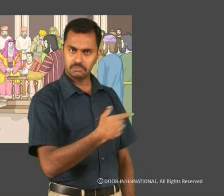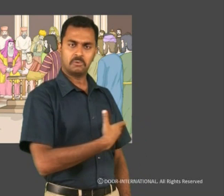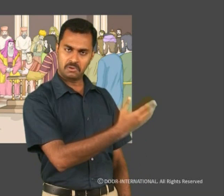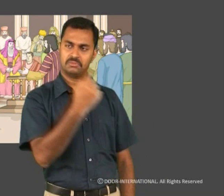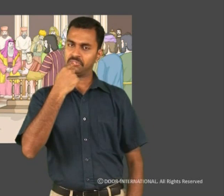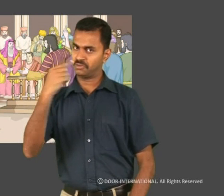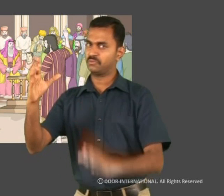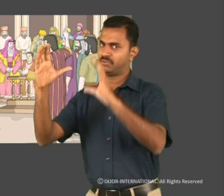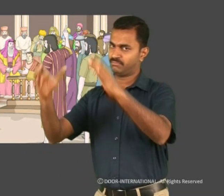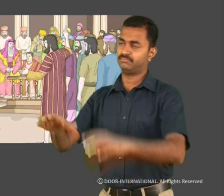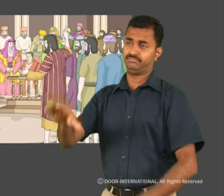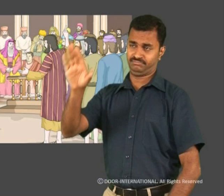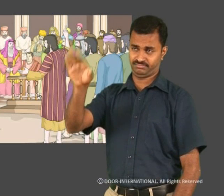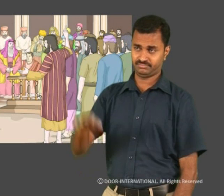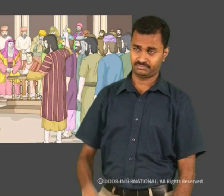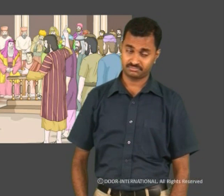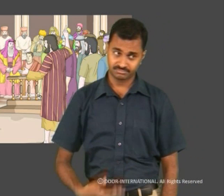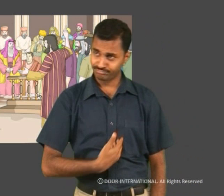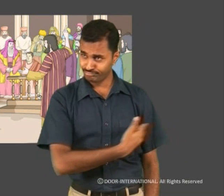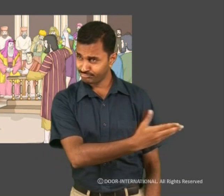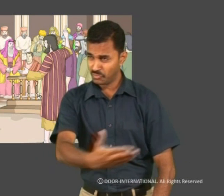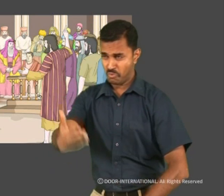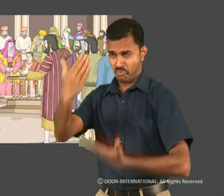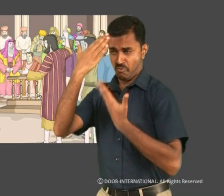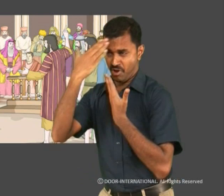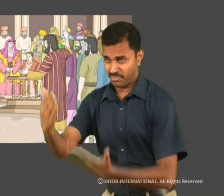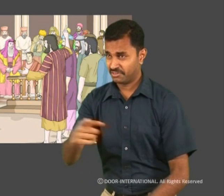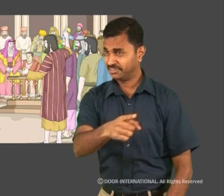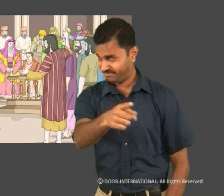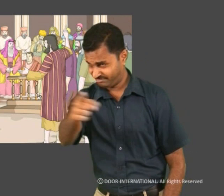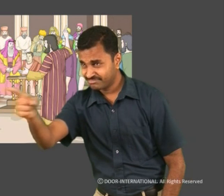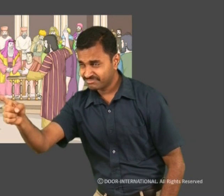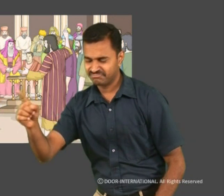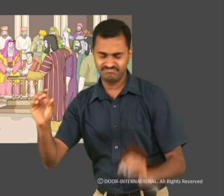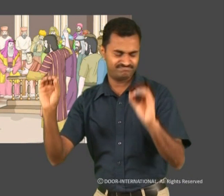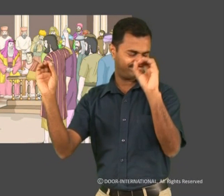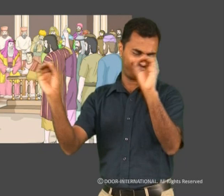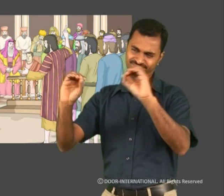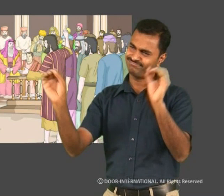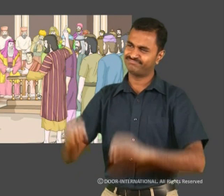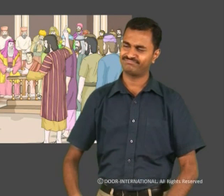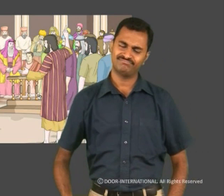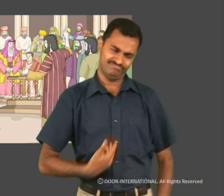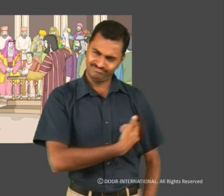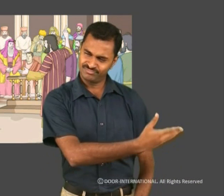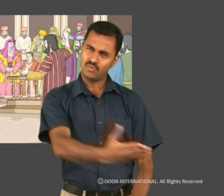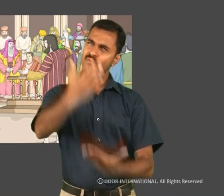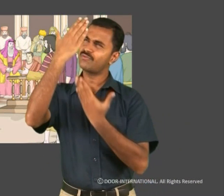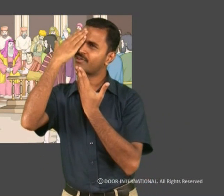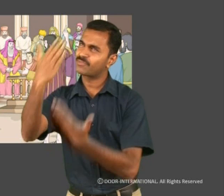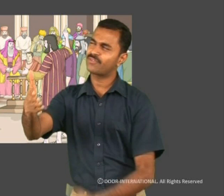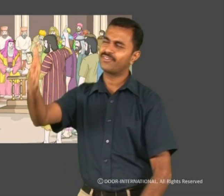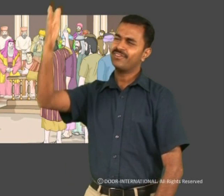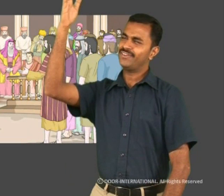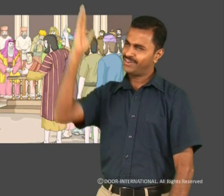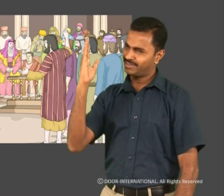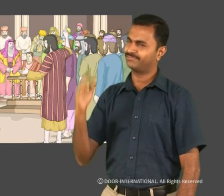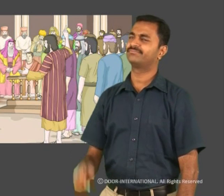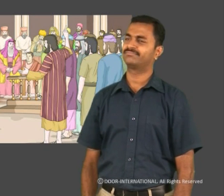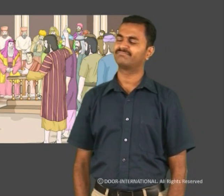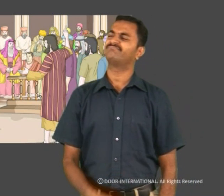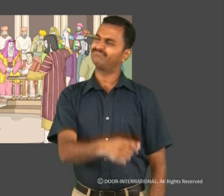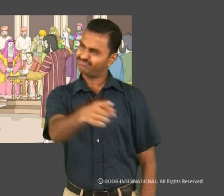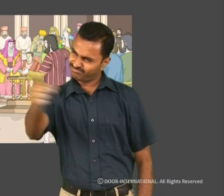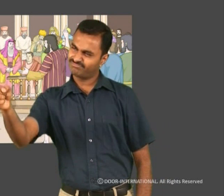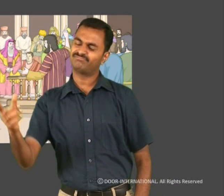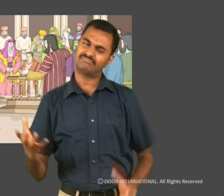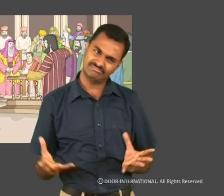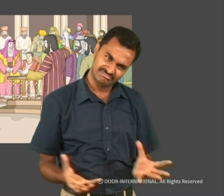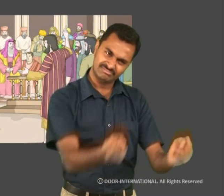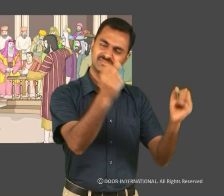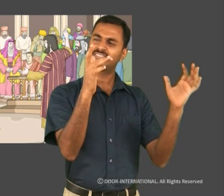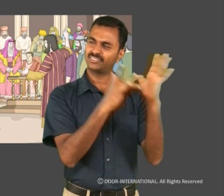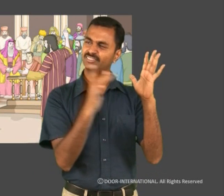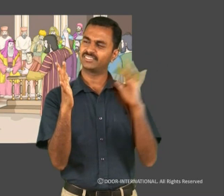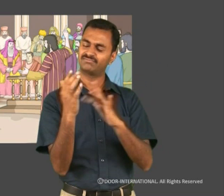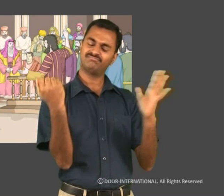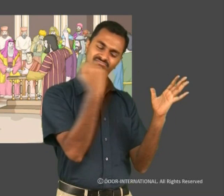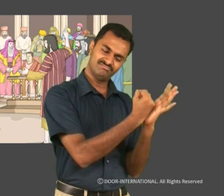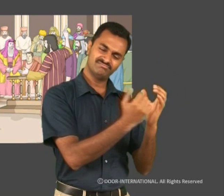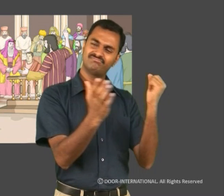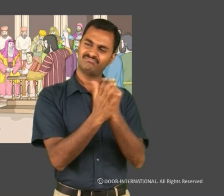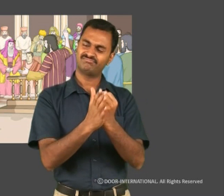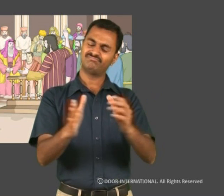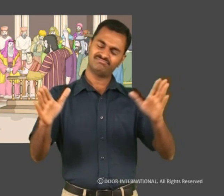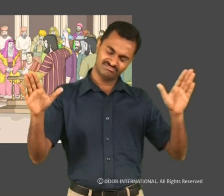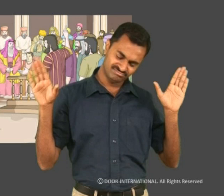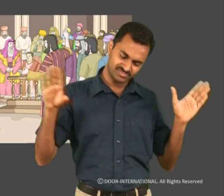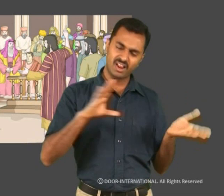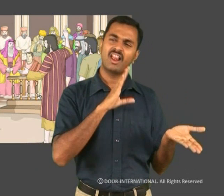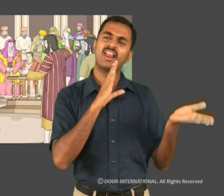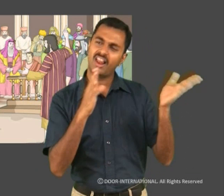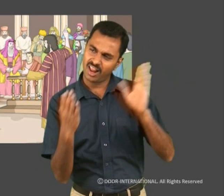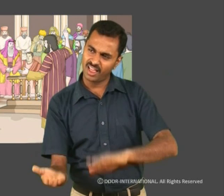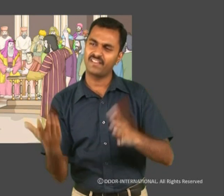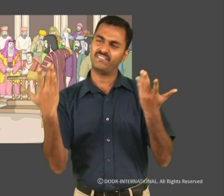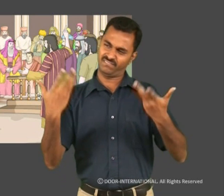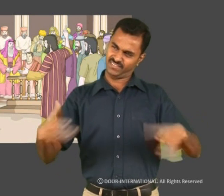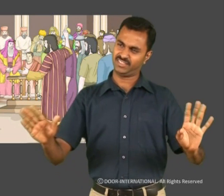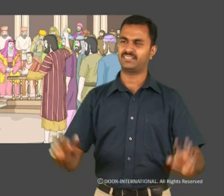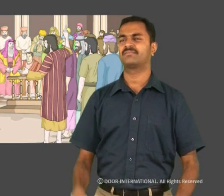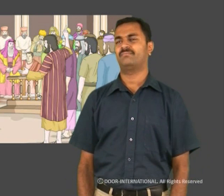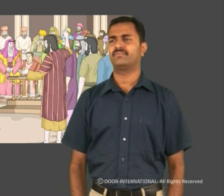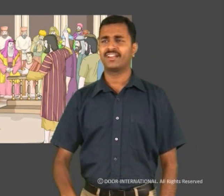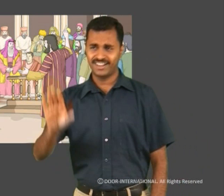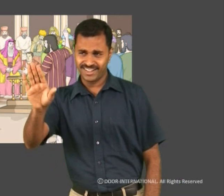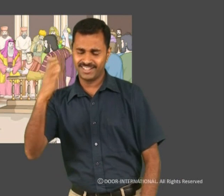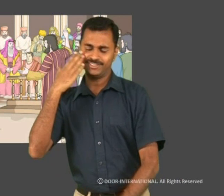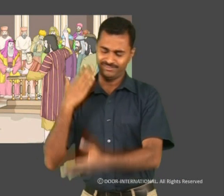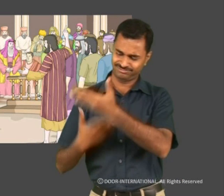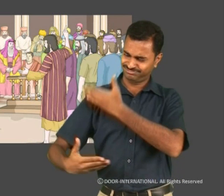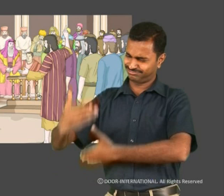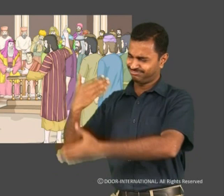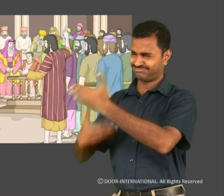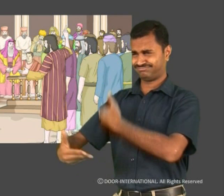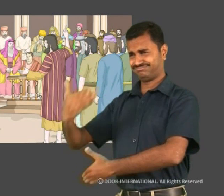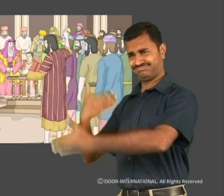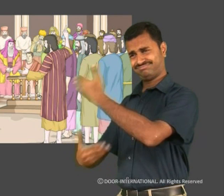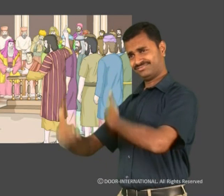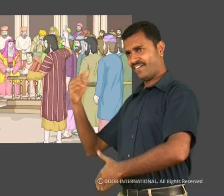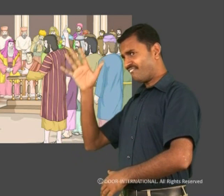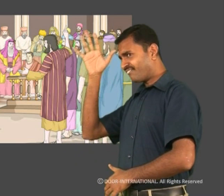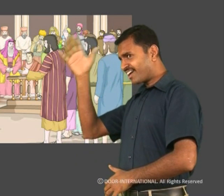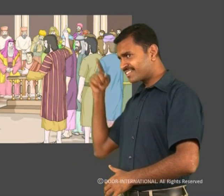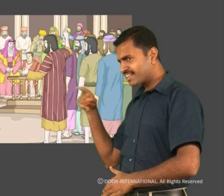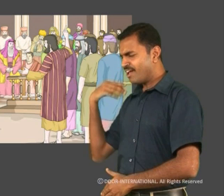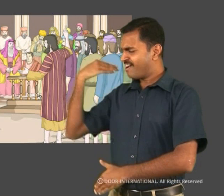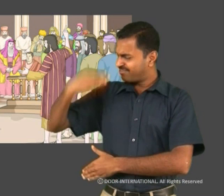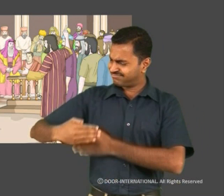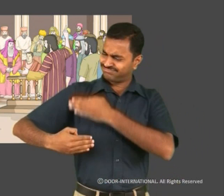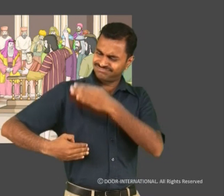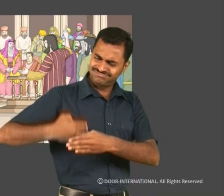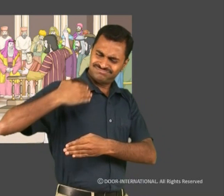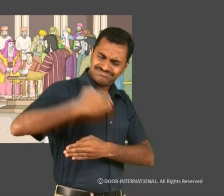But Peter and the other apostles replied, “We must obey God rather than men.